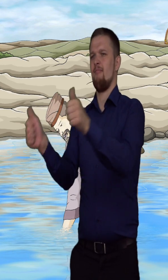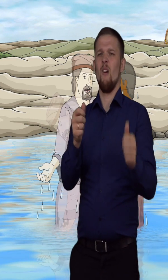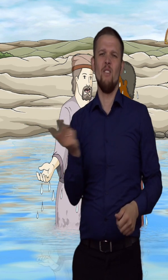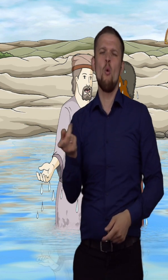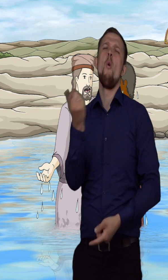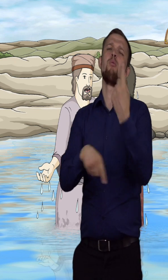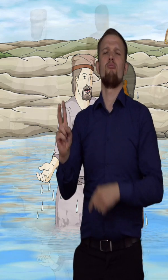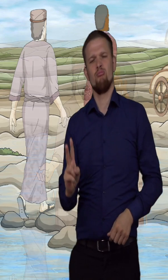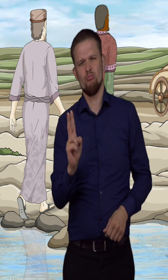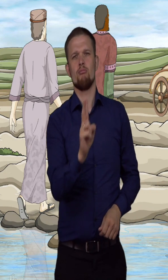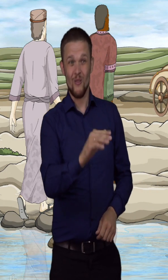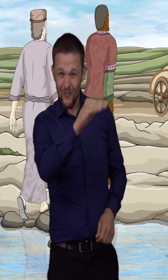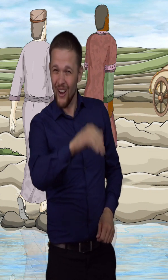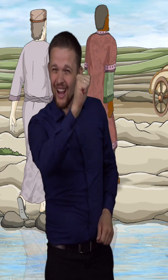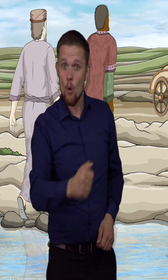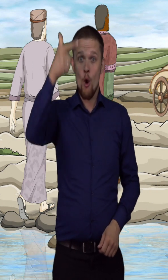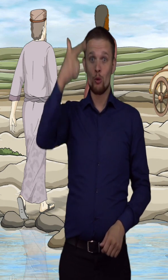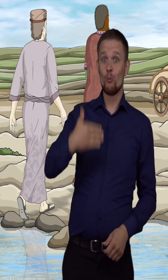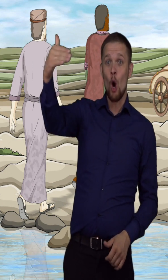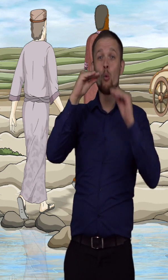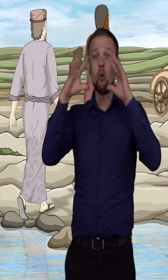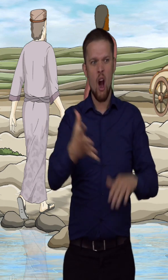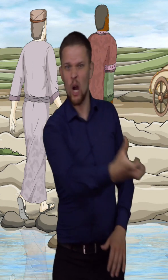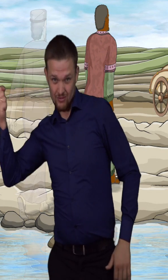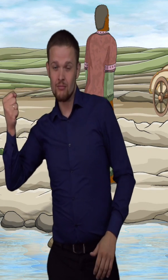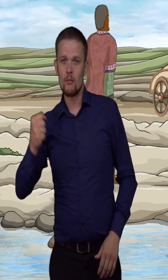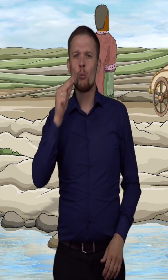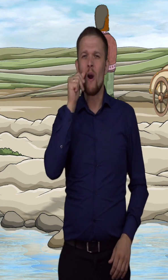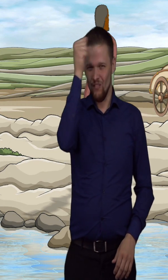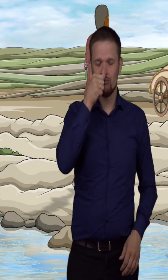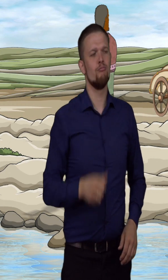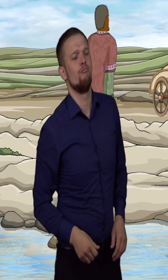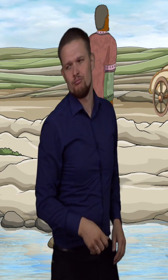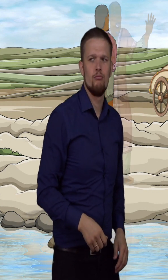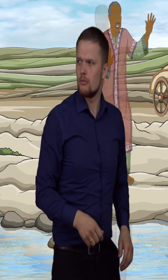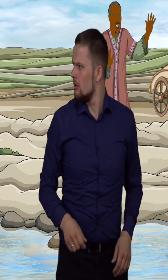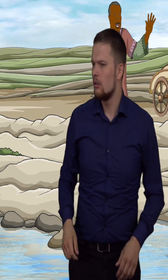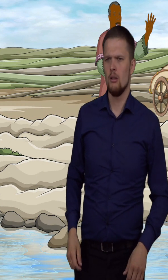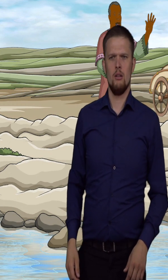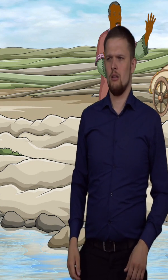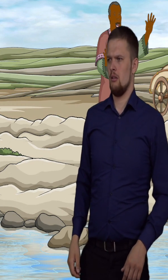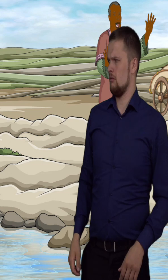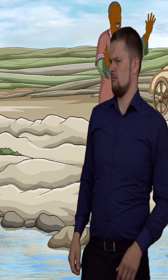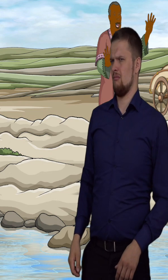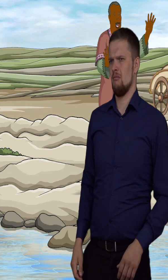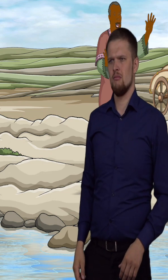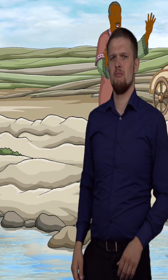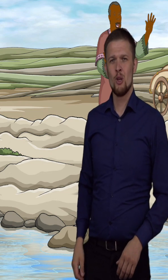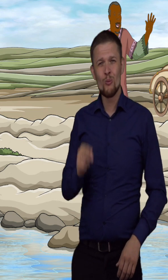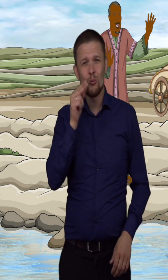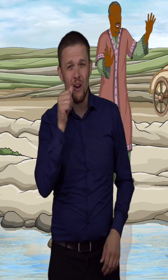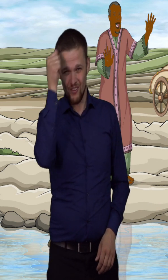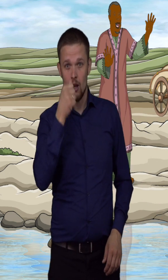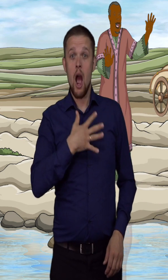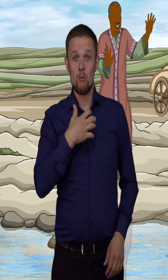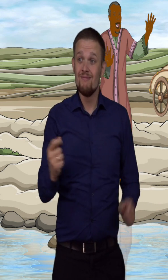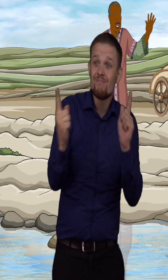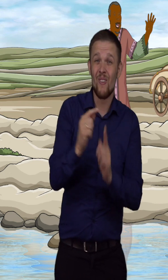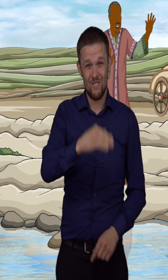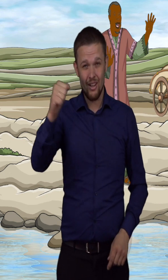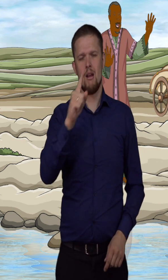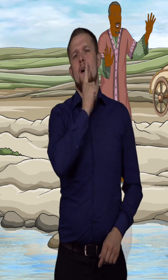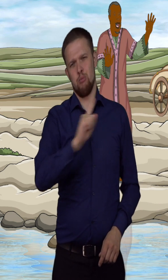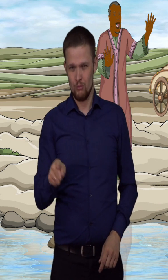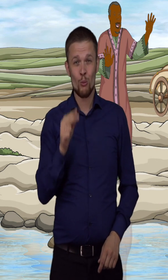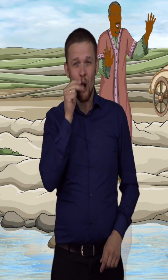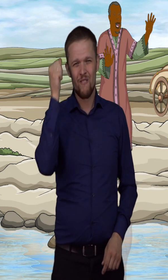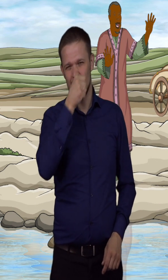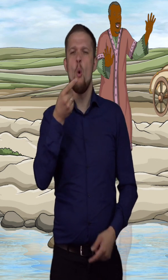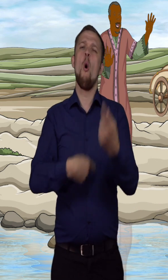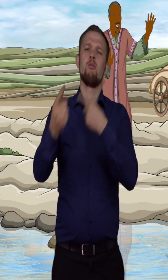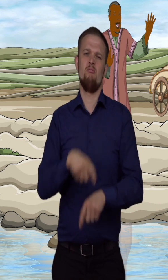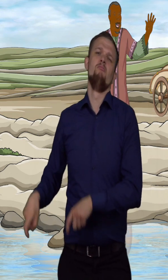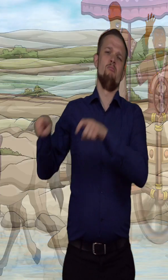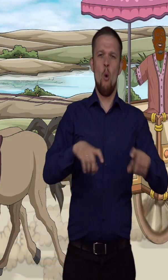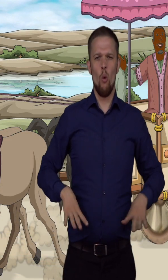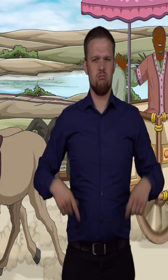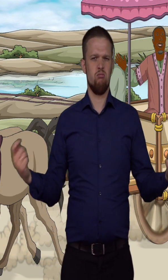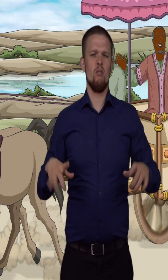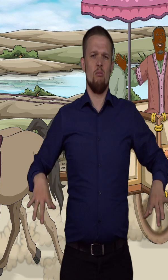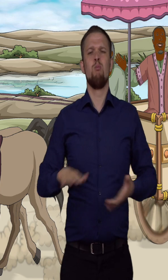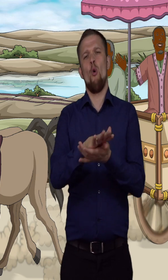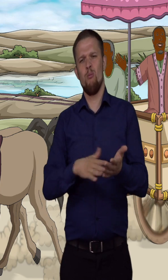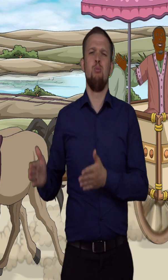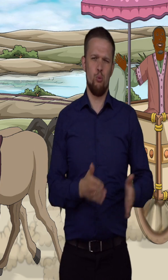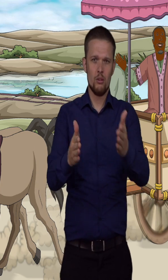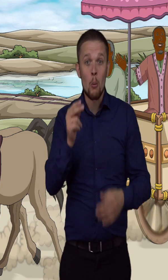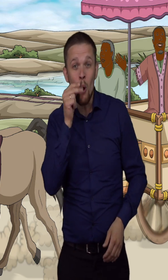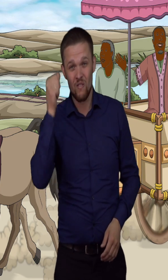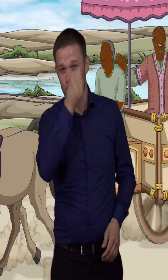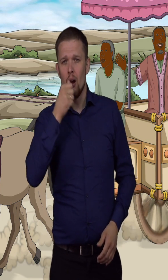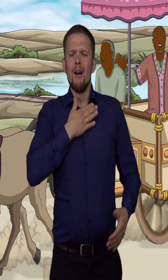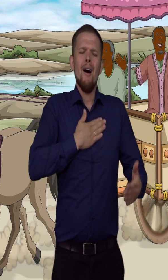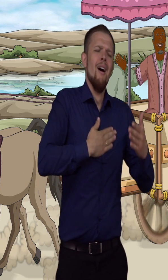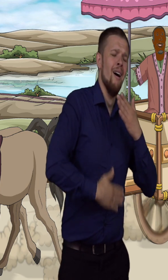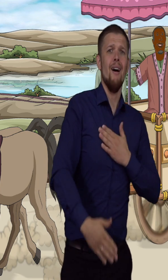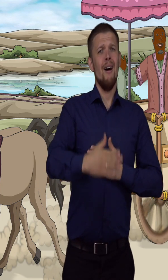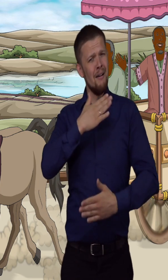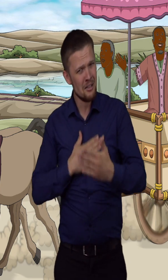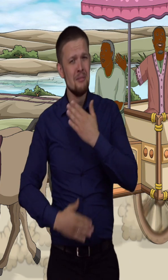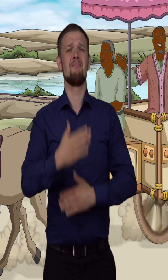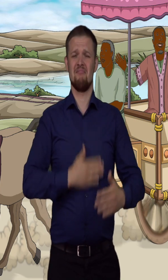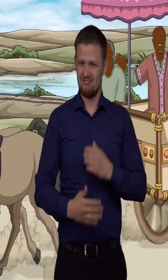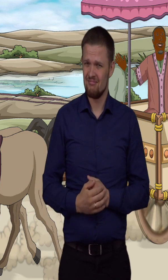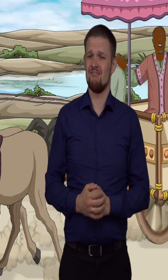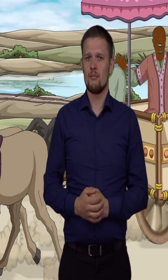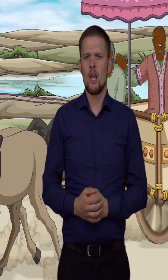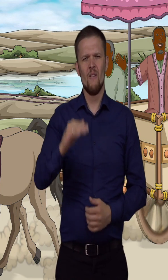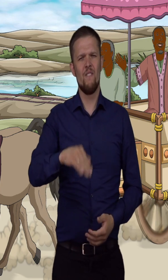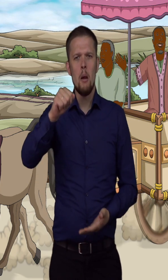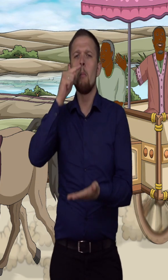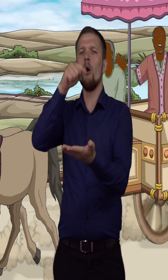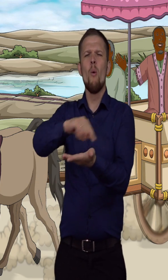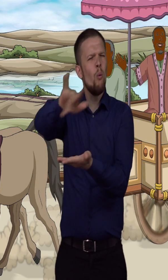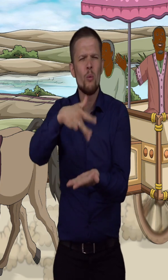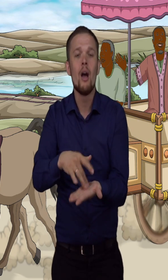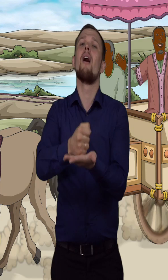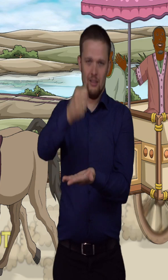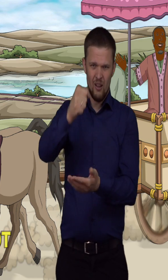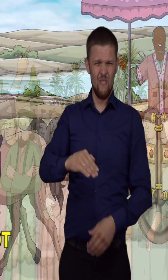When they came up out of the water, the Spirit of the Lord carried Philip away, and the eunuch saw him no more, but went on his way rejoicing.